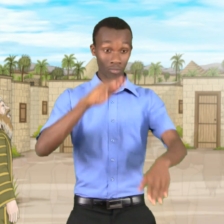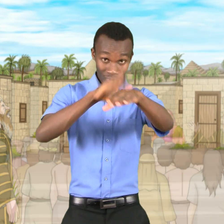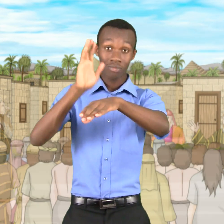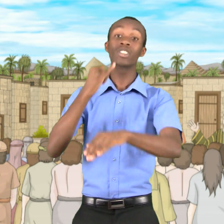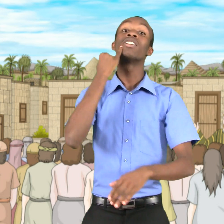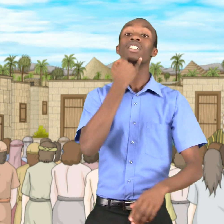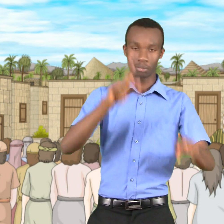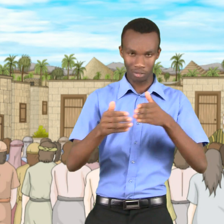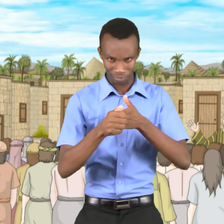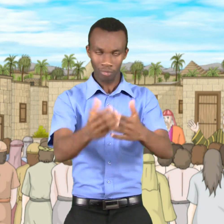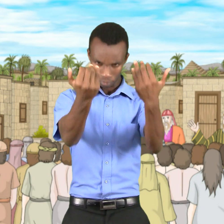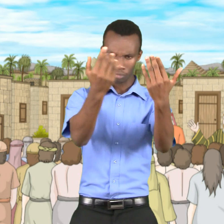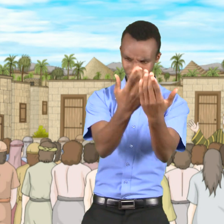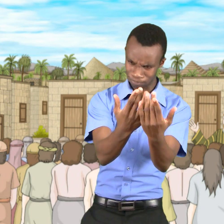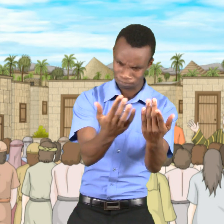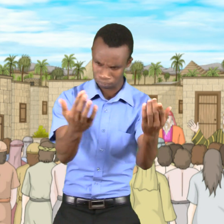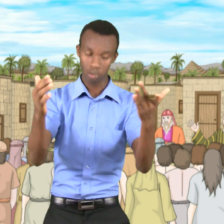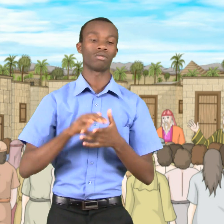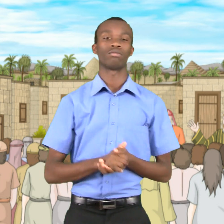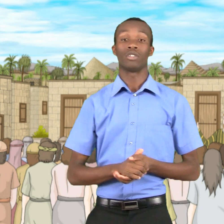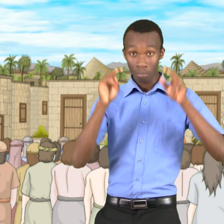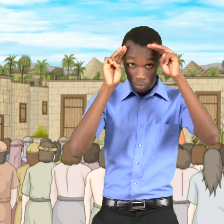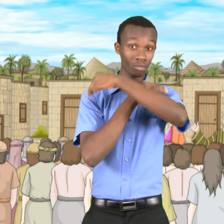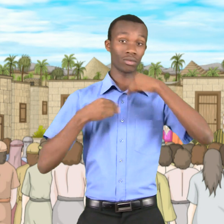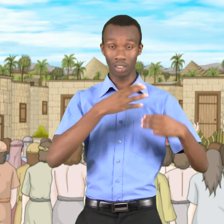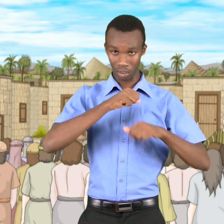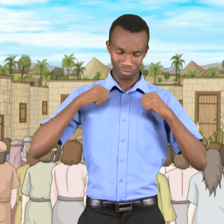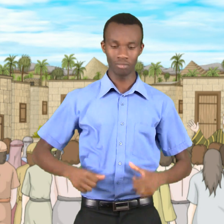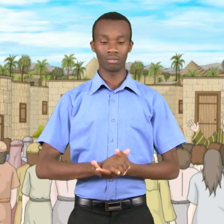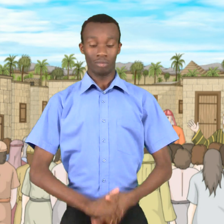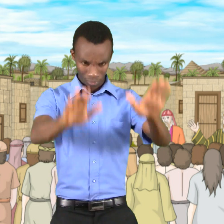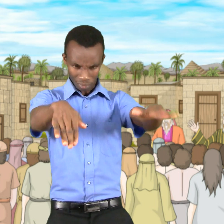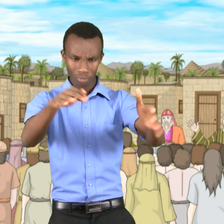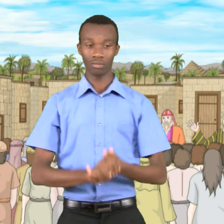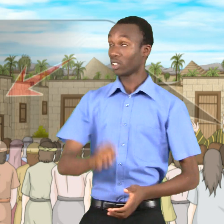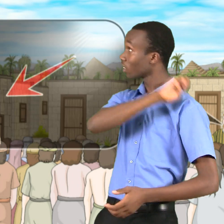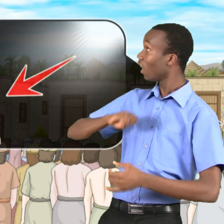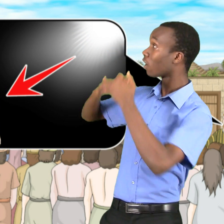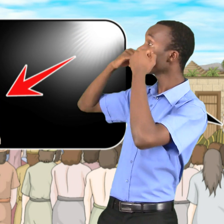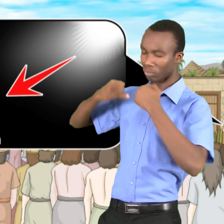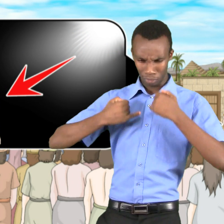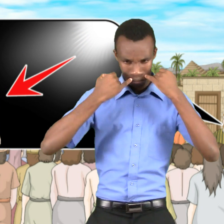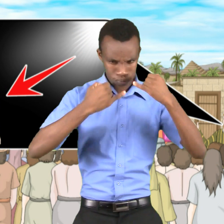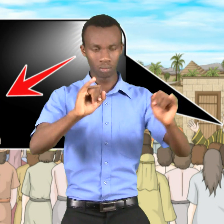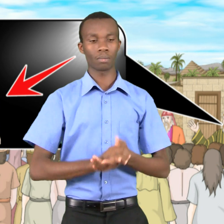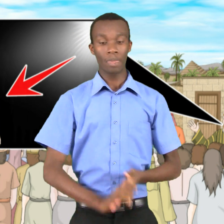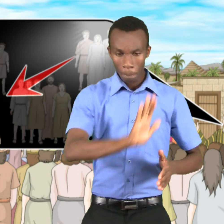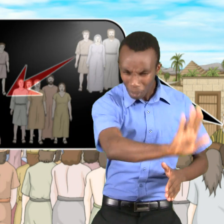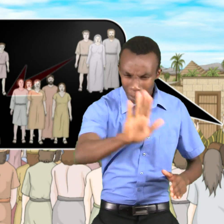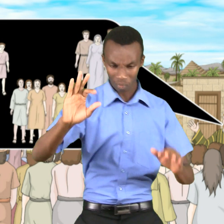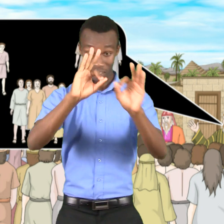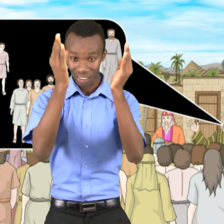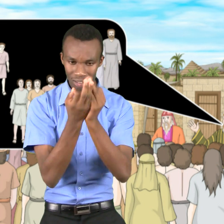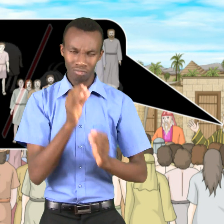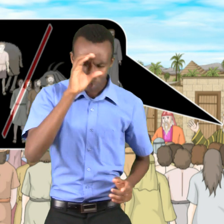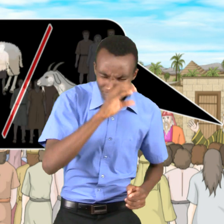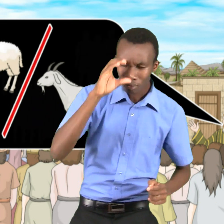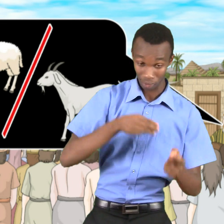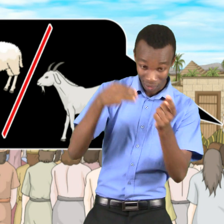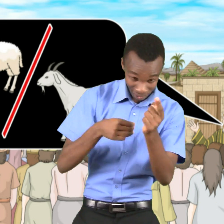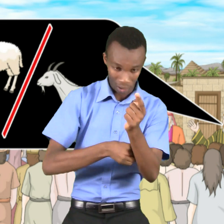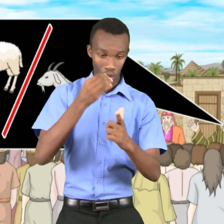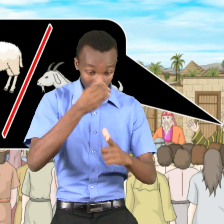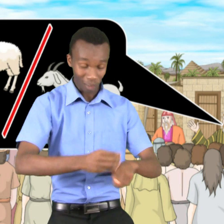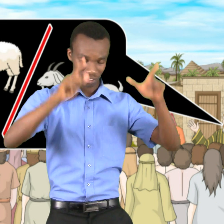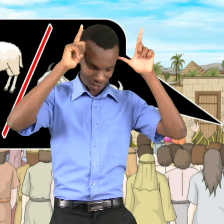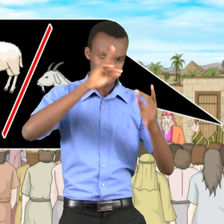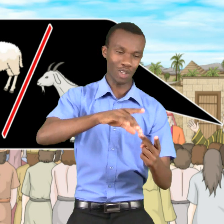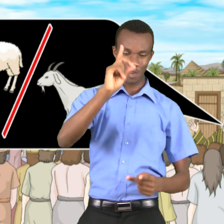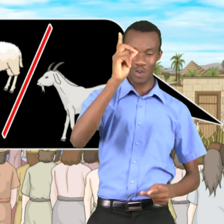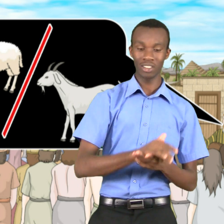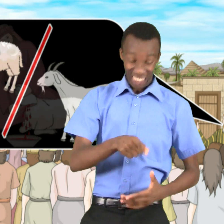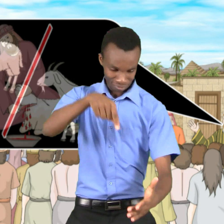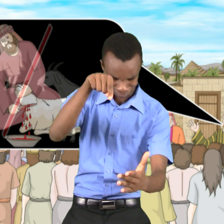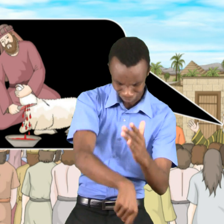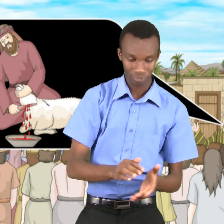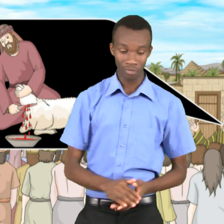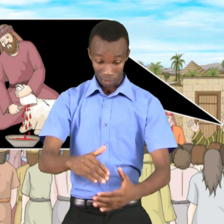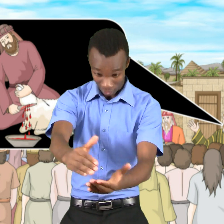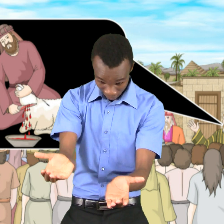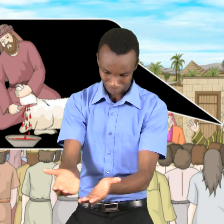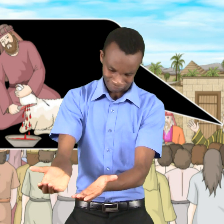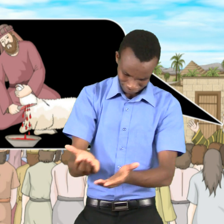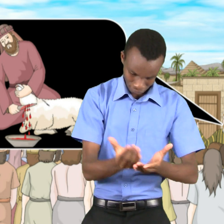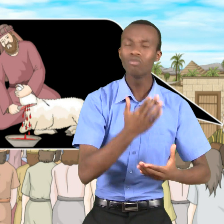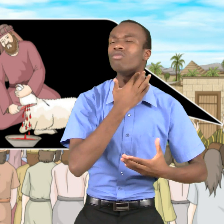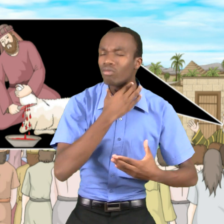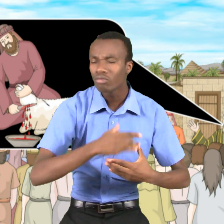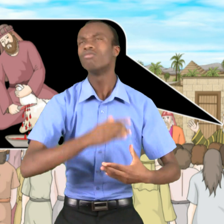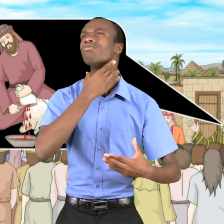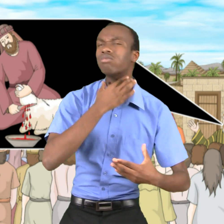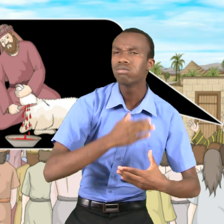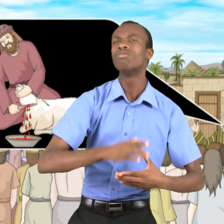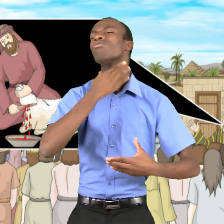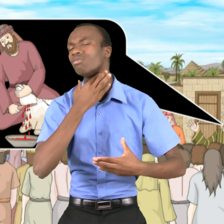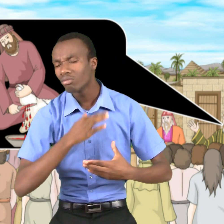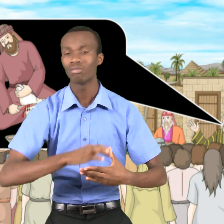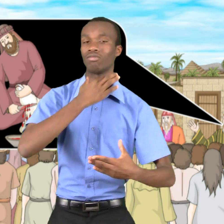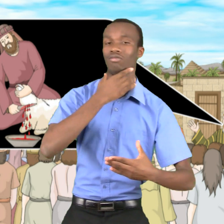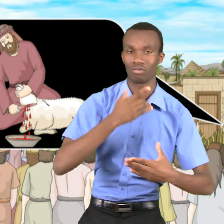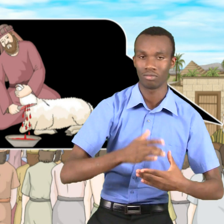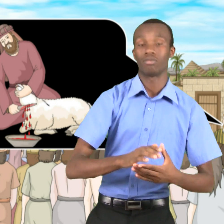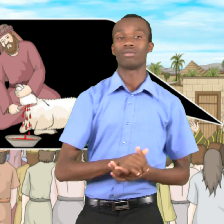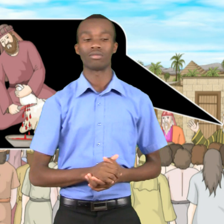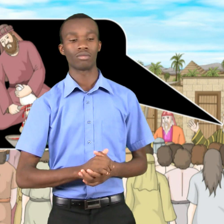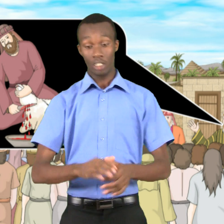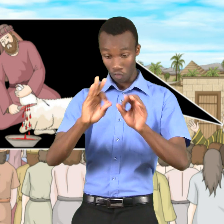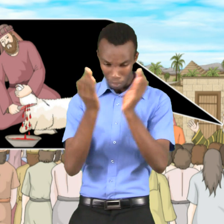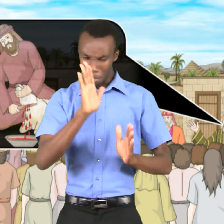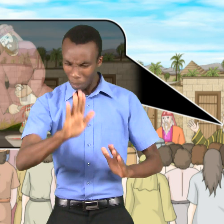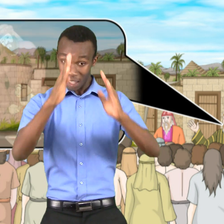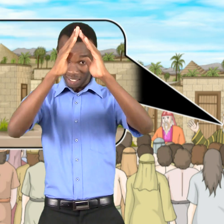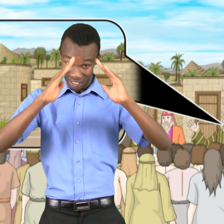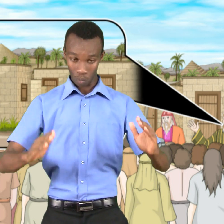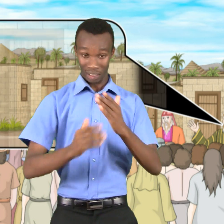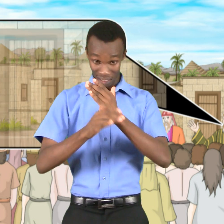Then Moses summoned all the elders of Israel and told them, “Go at once and select for yourselves a lamb for each family, and slaughter the Passover lamb.